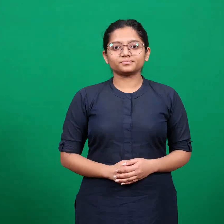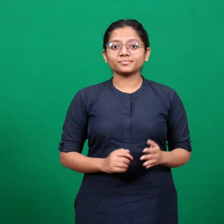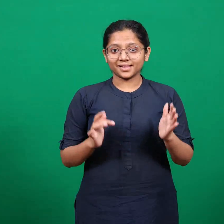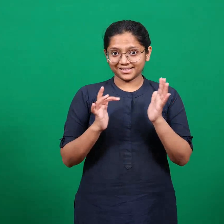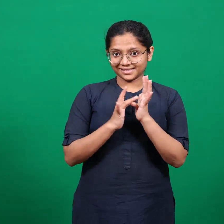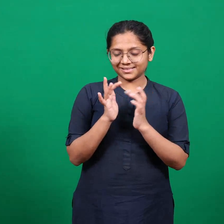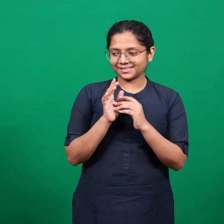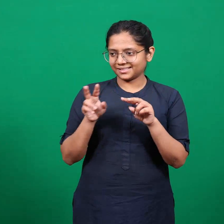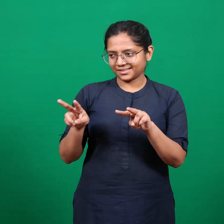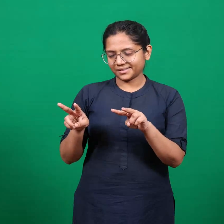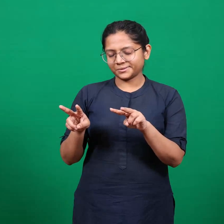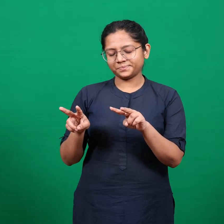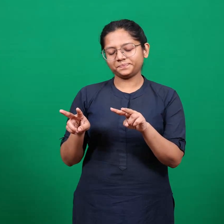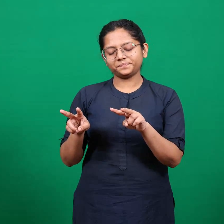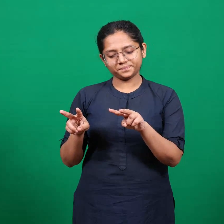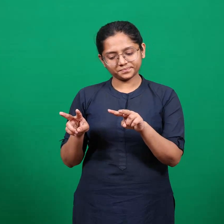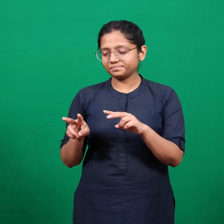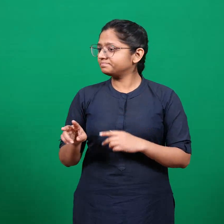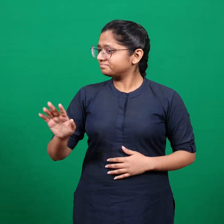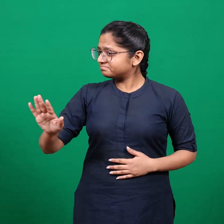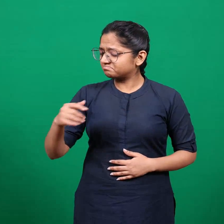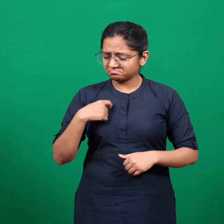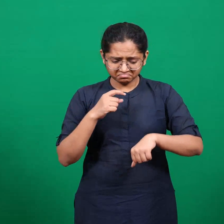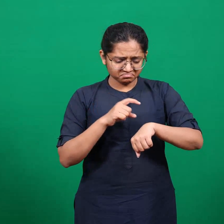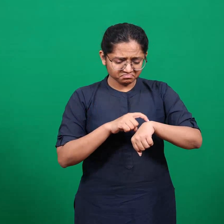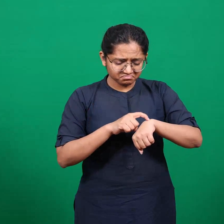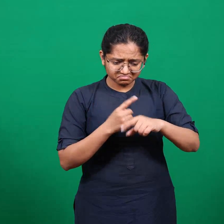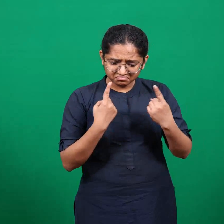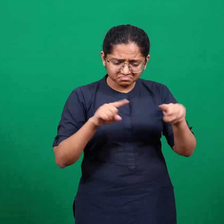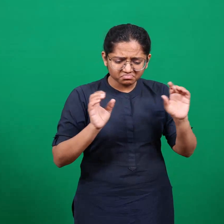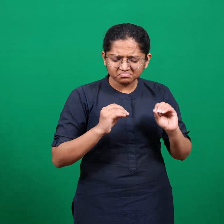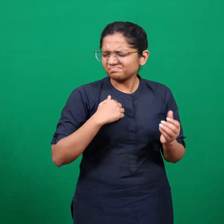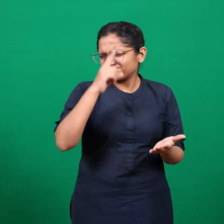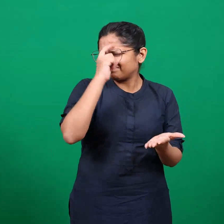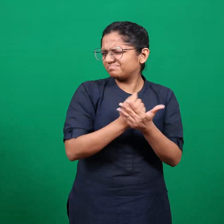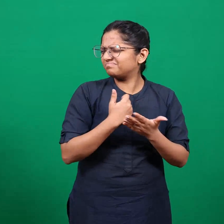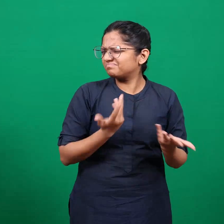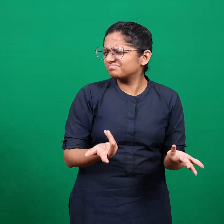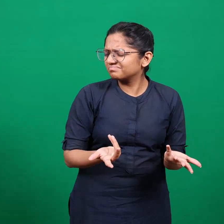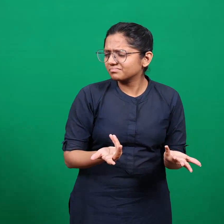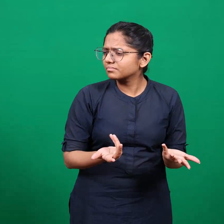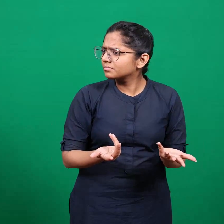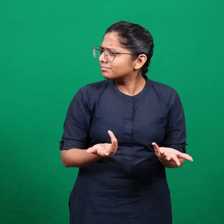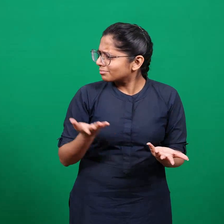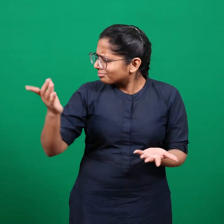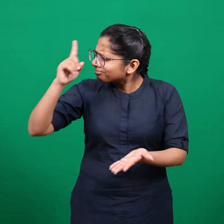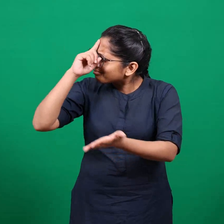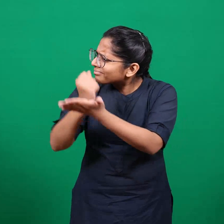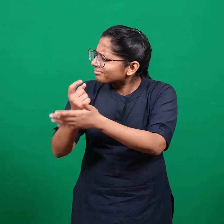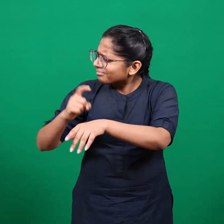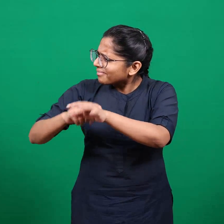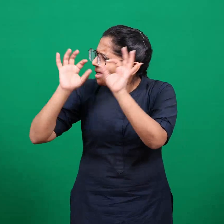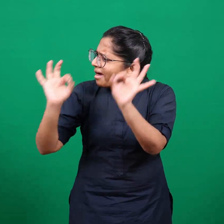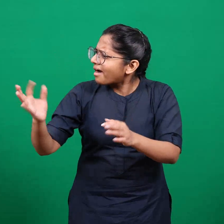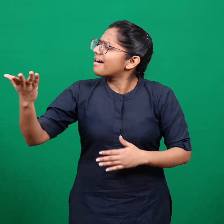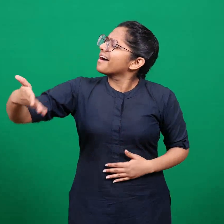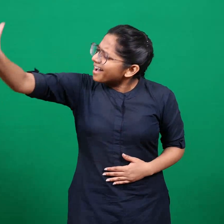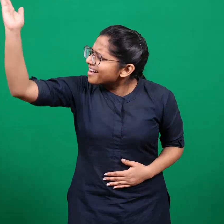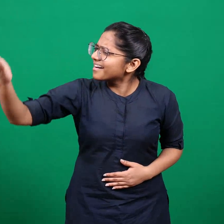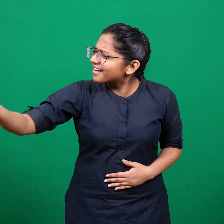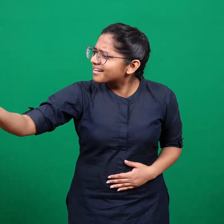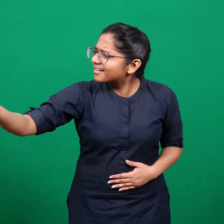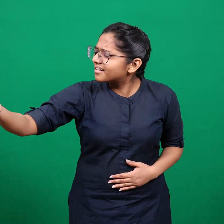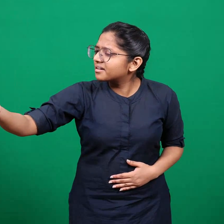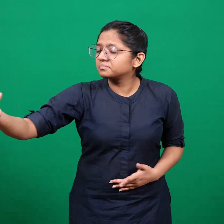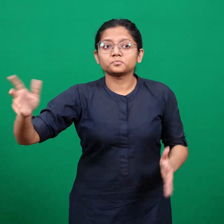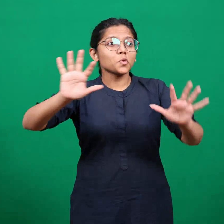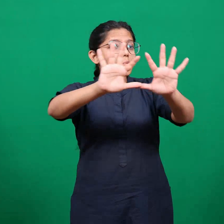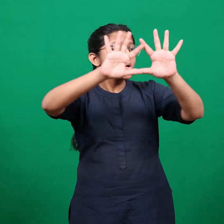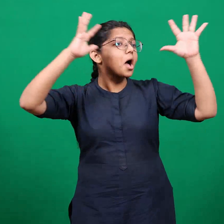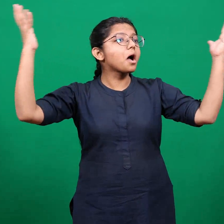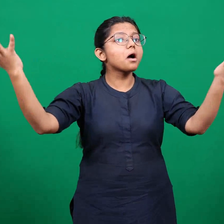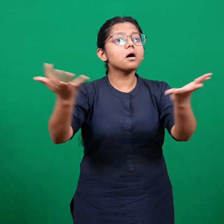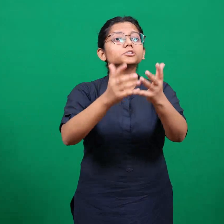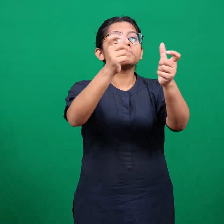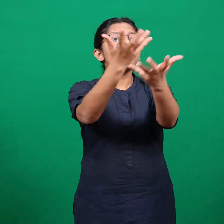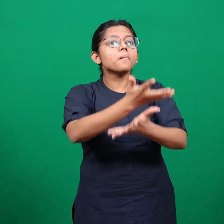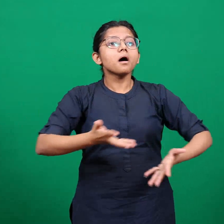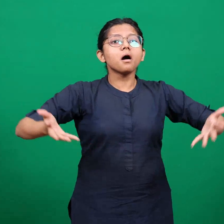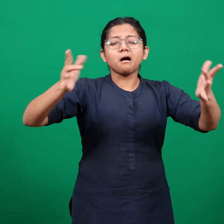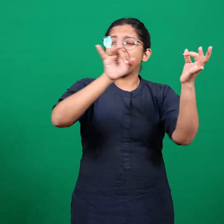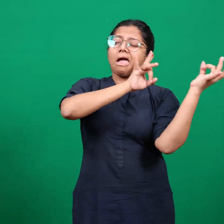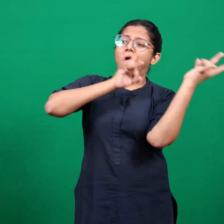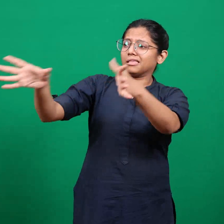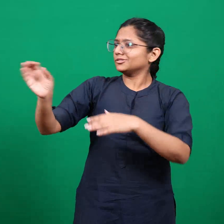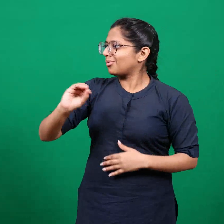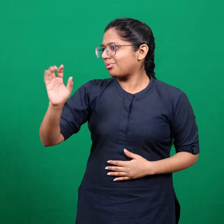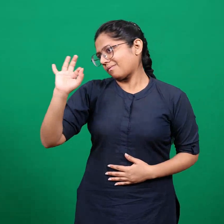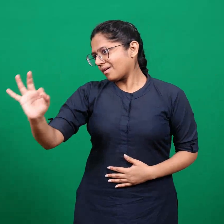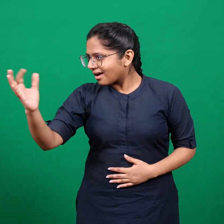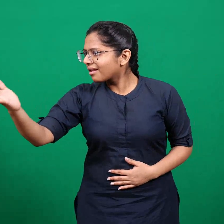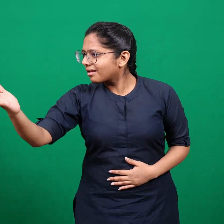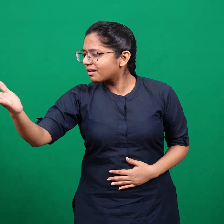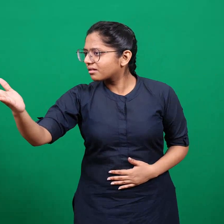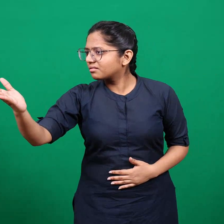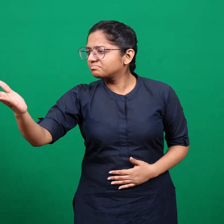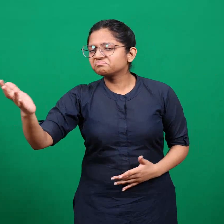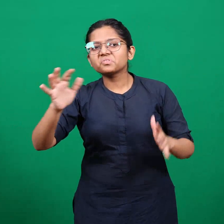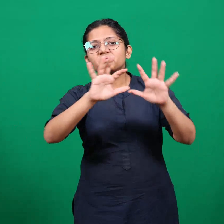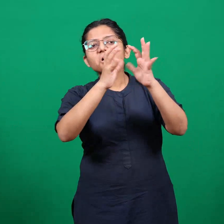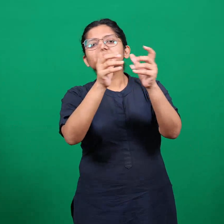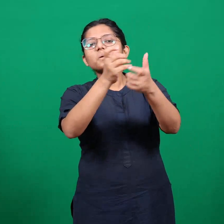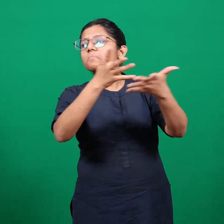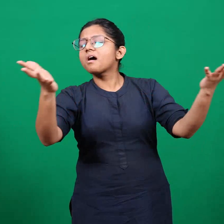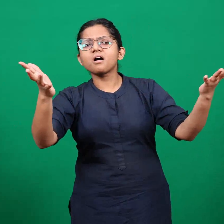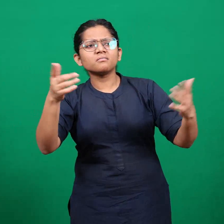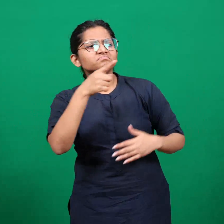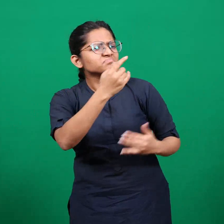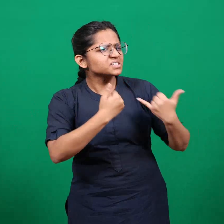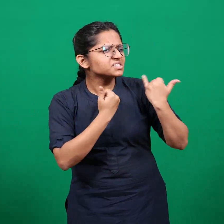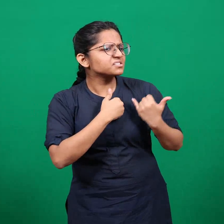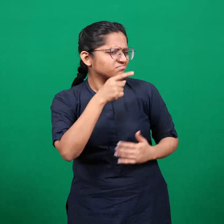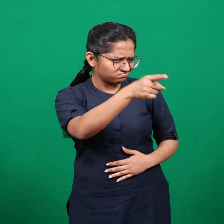Therefore Jesus told them, "Although your time is always at hand, My time has not yet come.